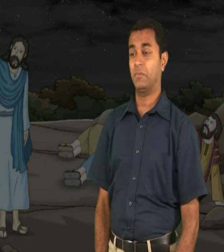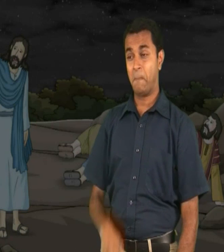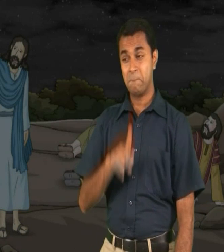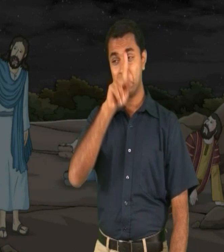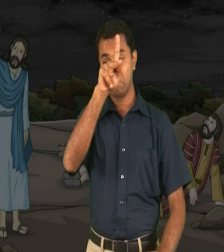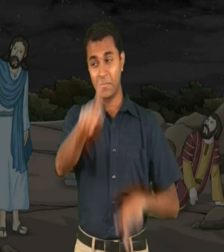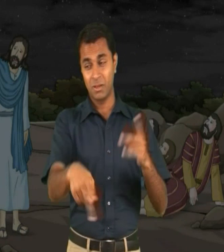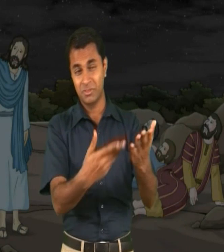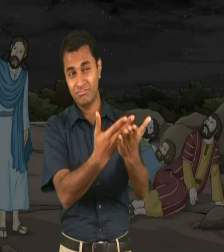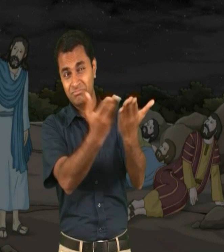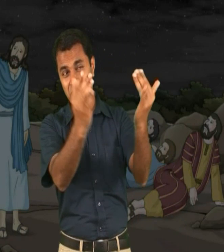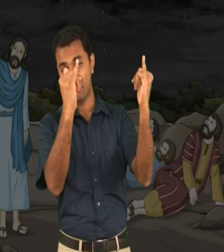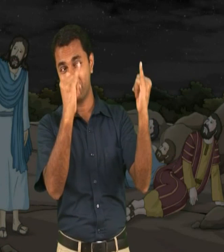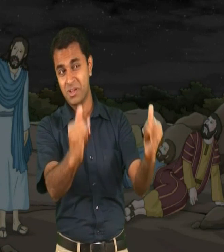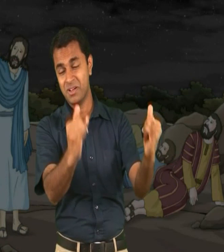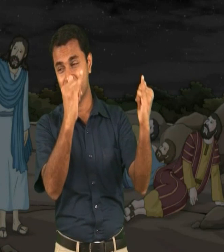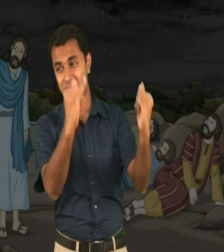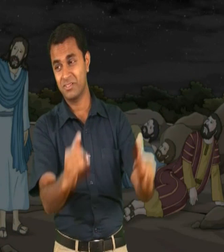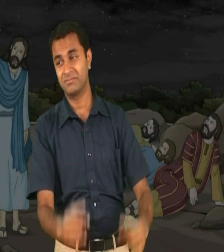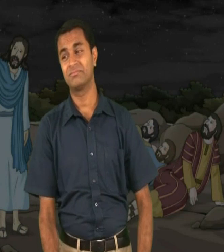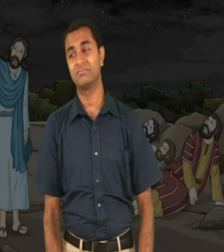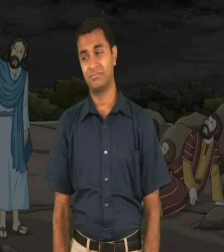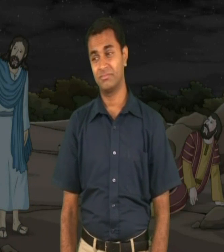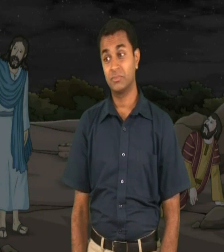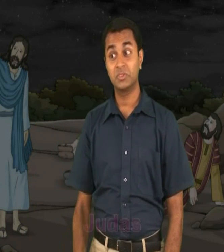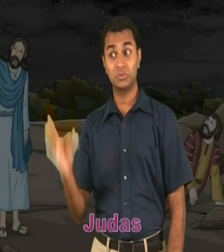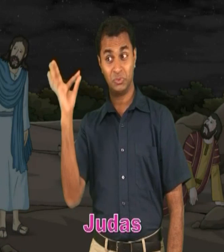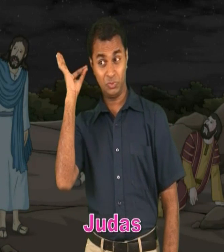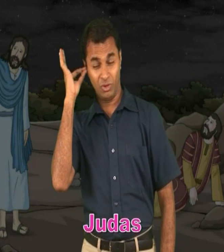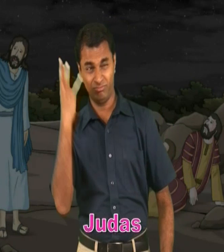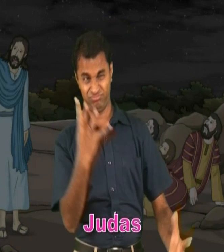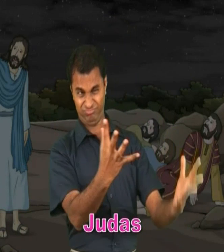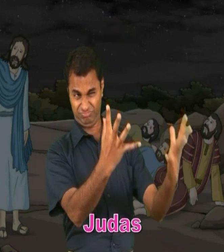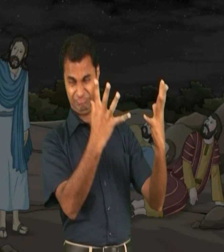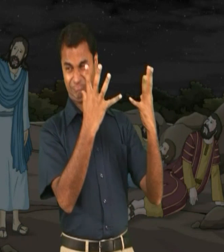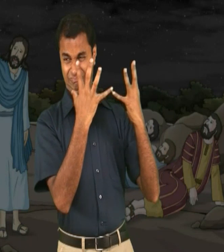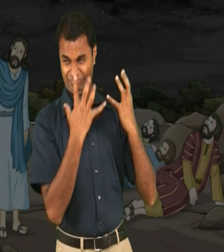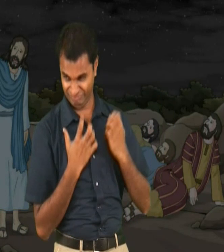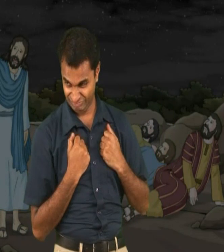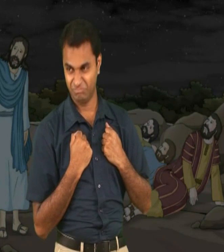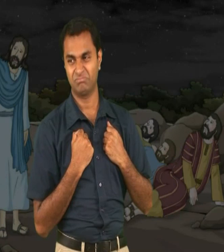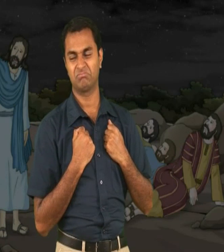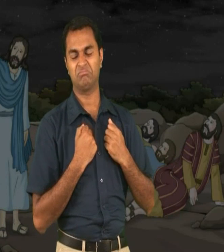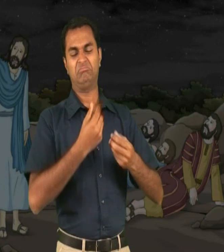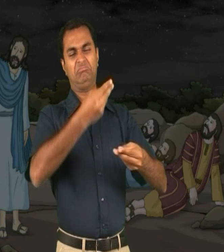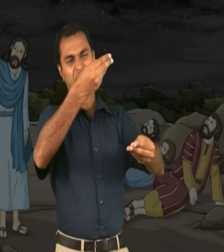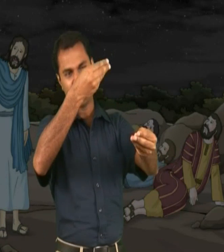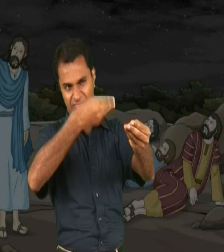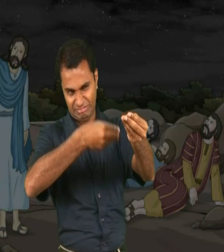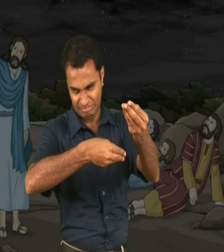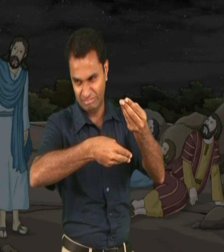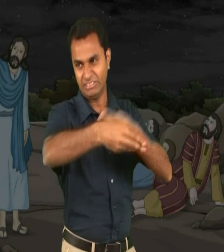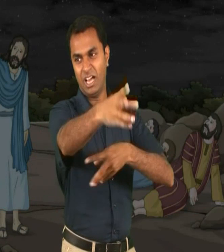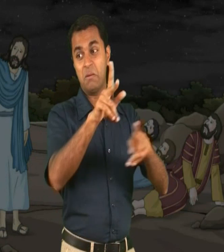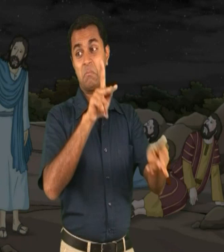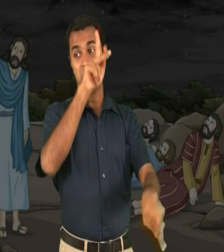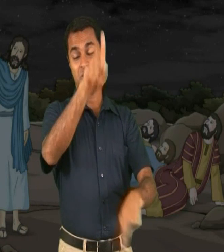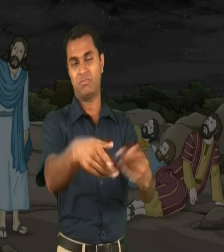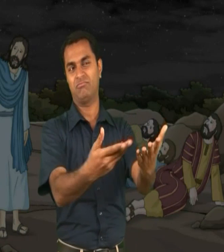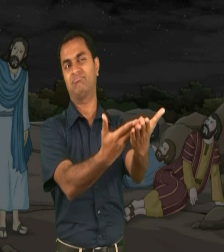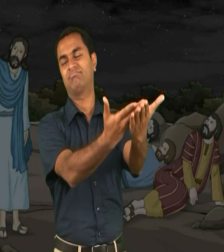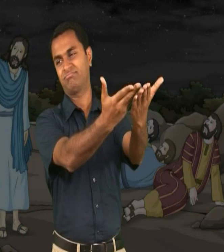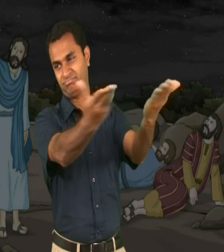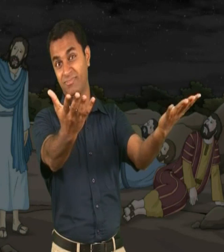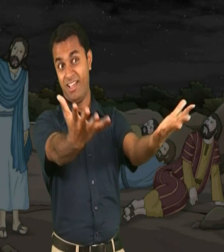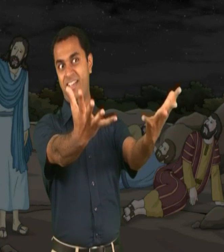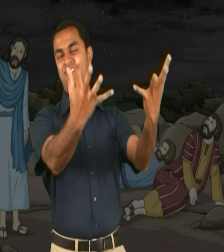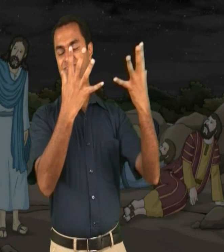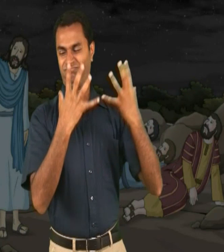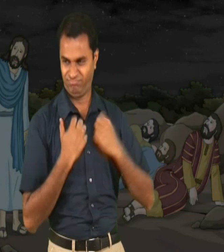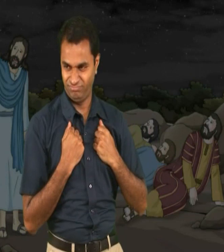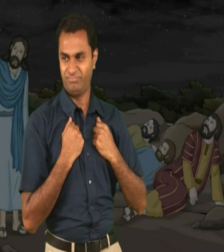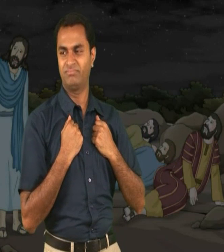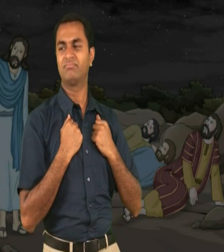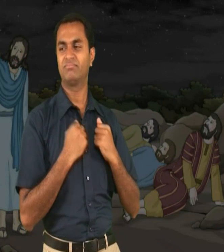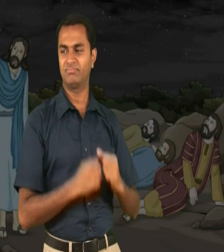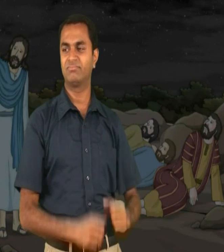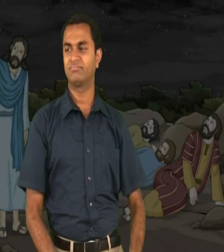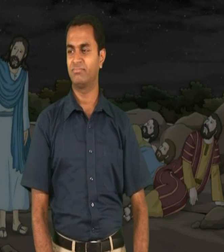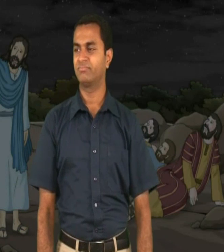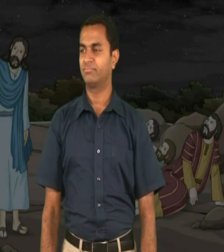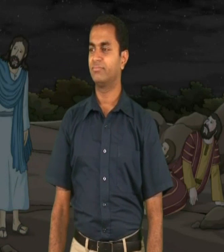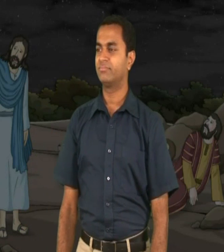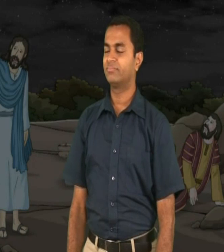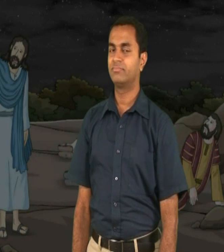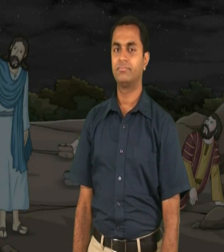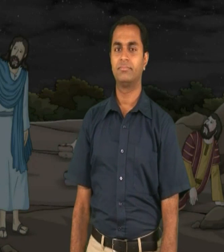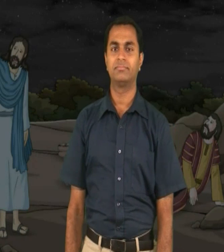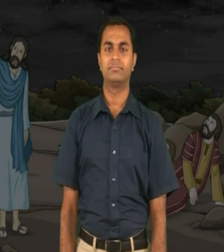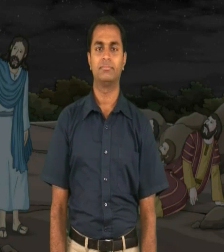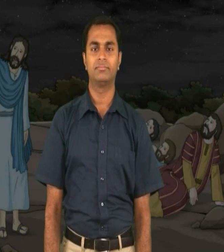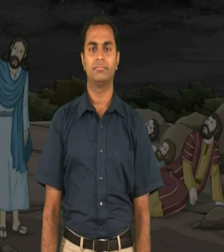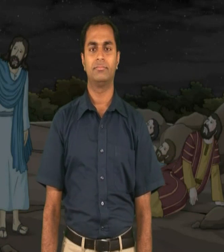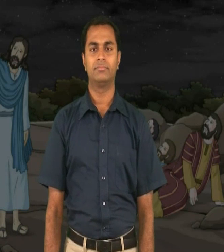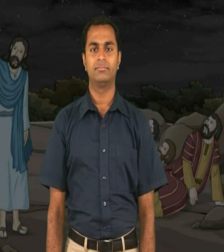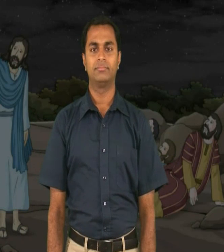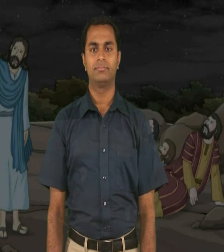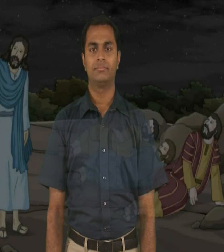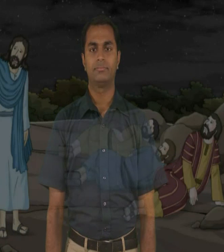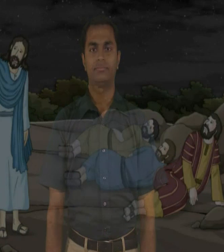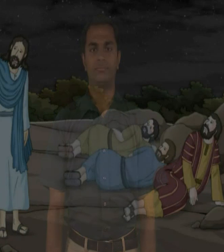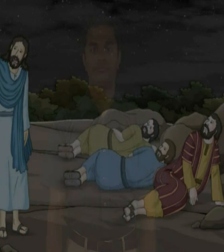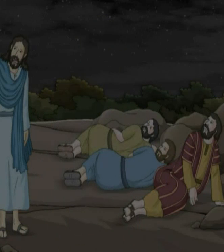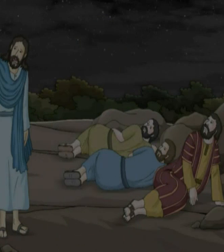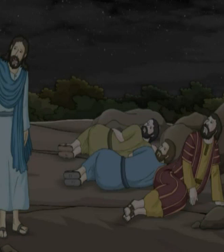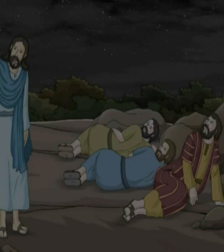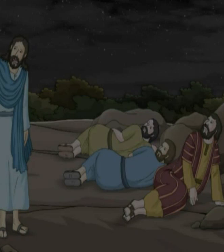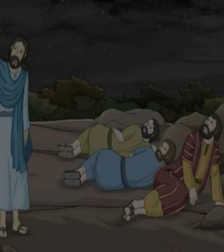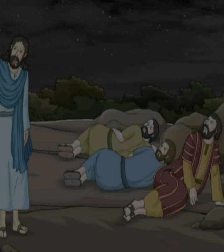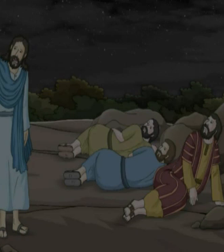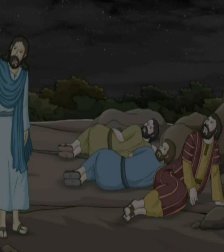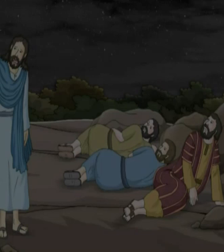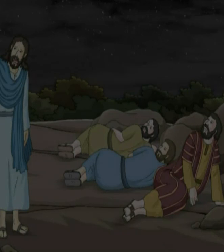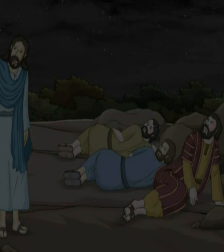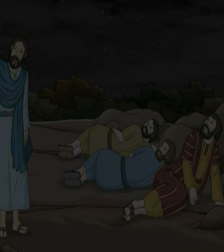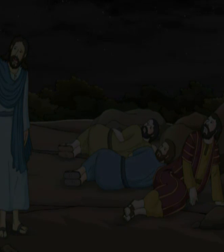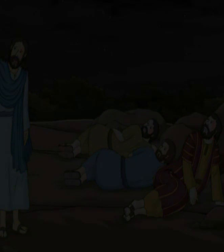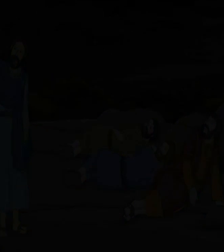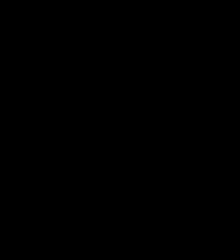And in His anguish, He prayed more earnestly, and His sweat became like drops of blood falling to the ground.